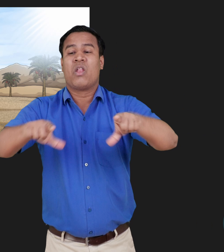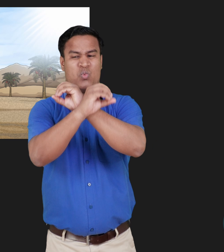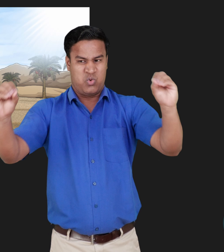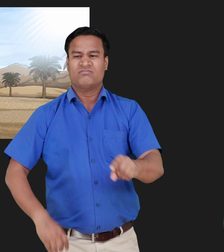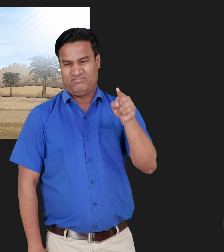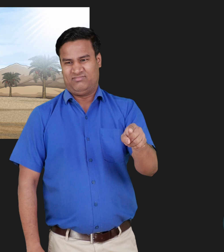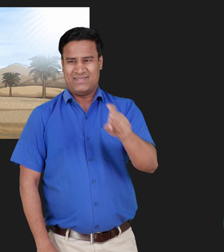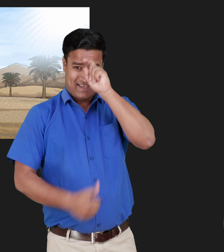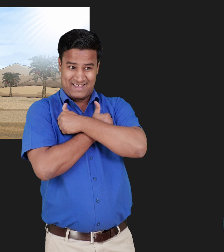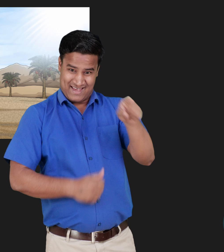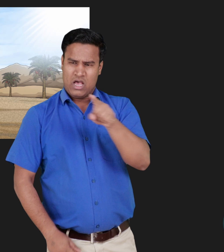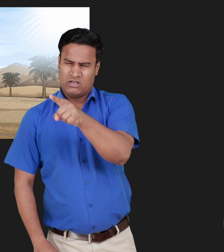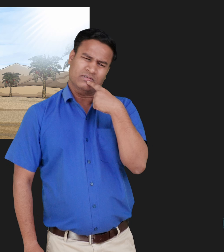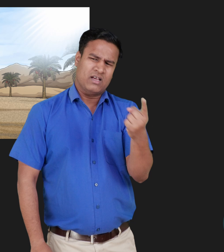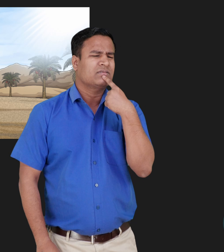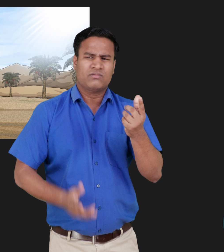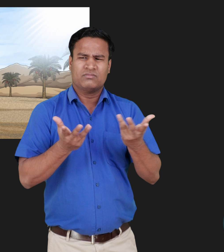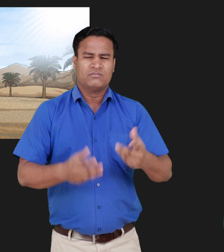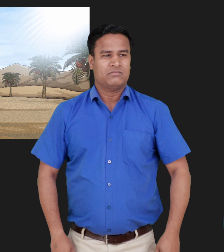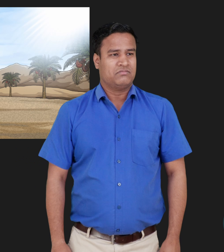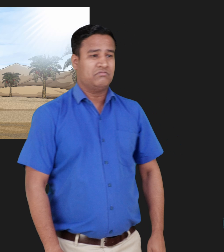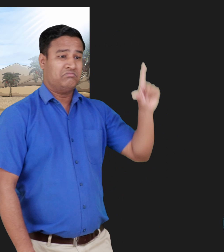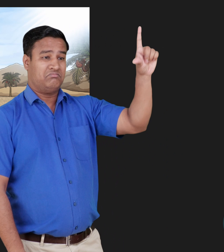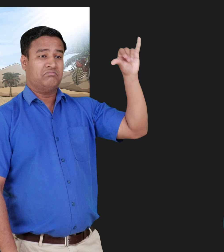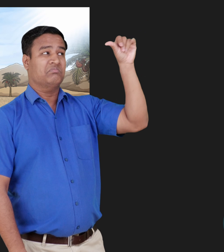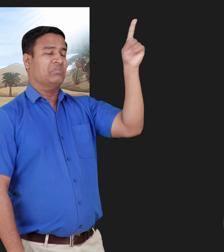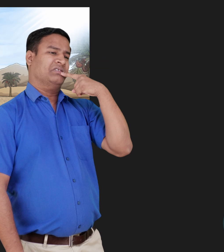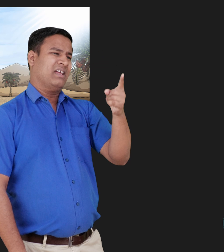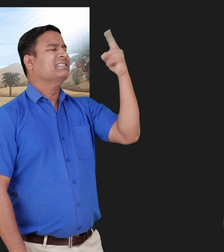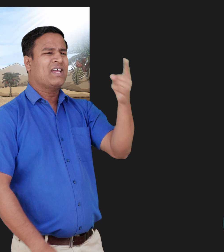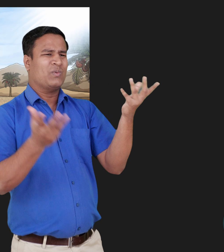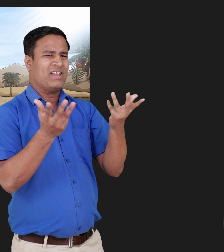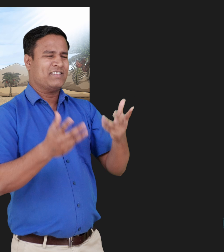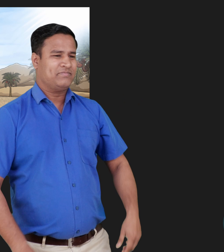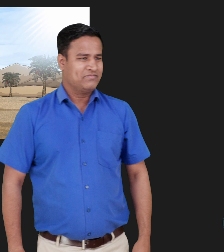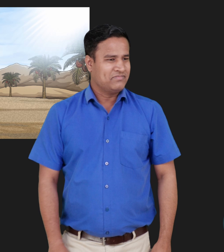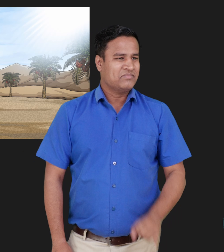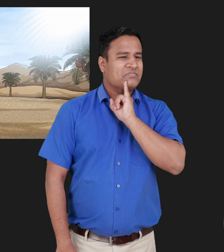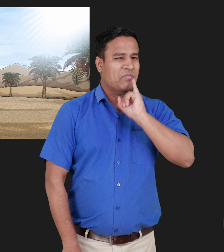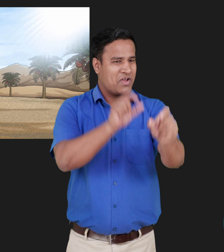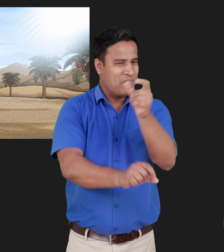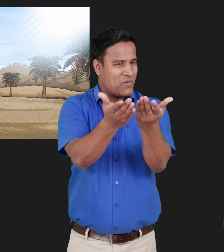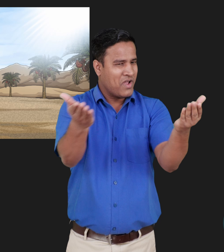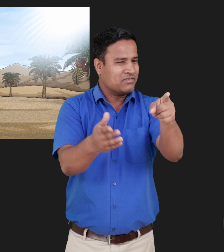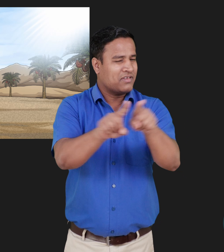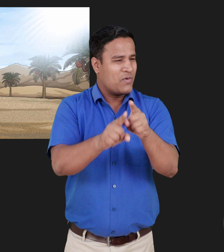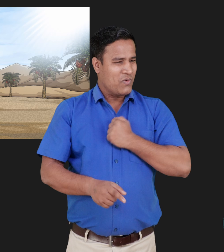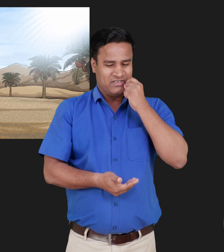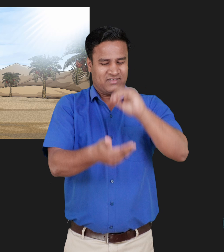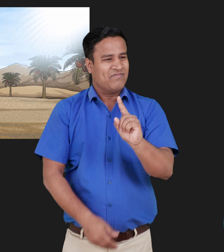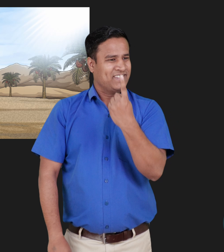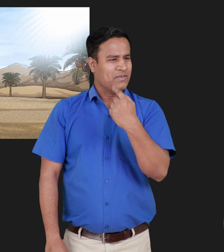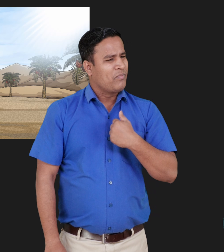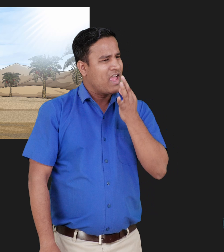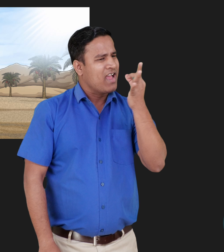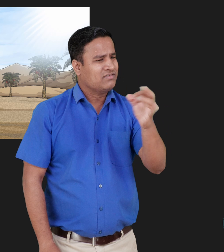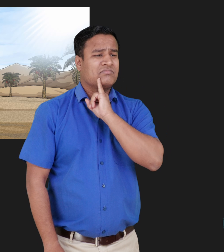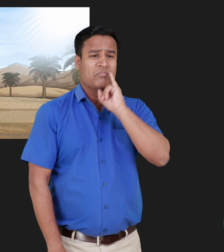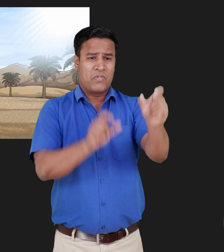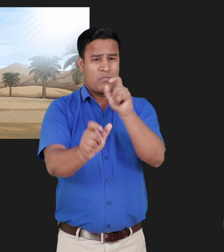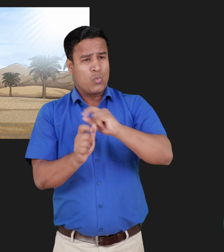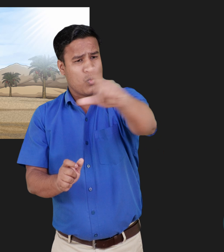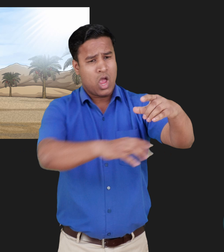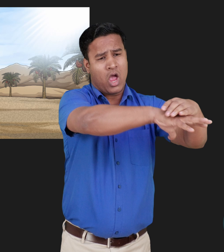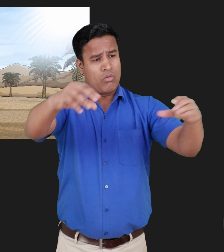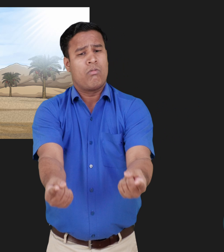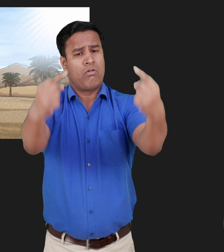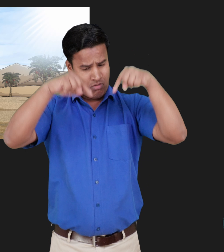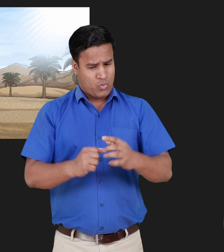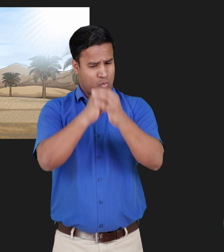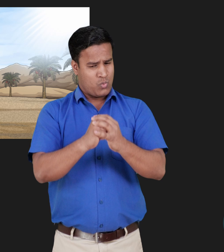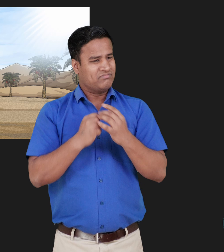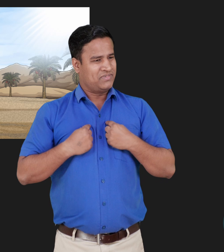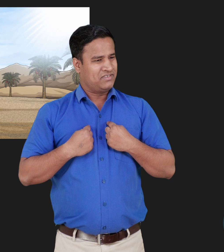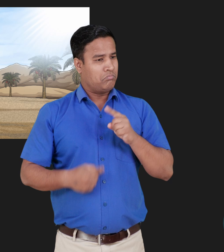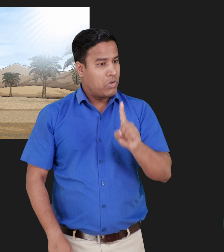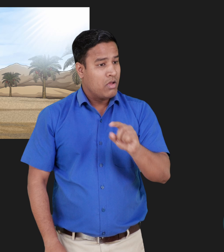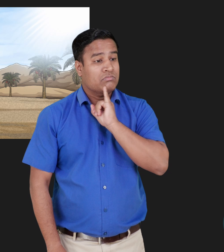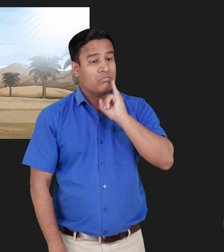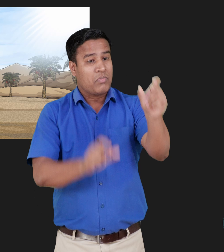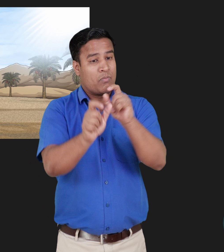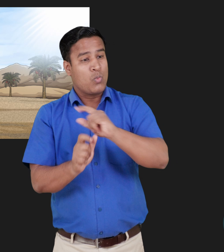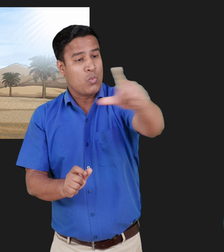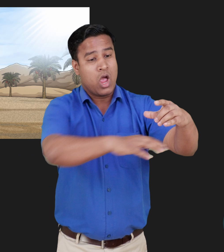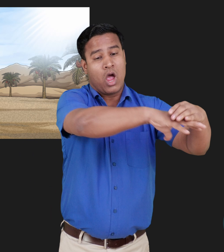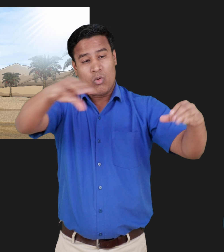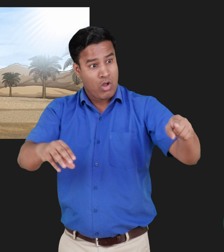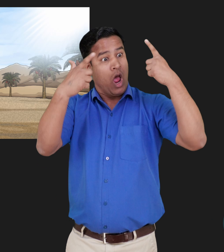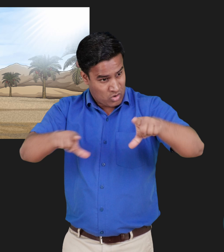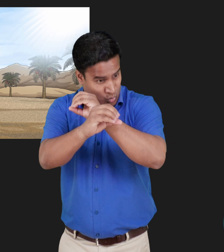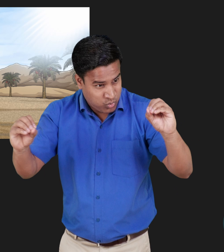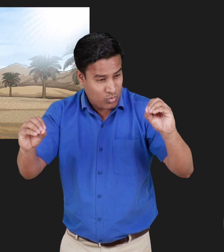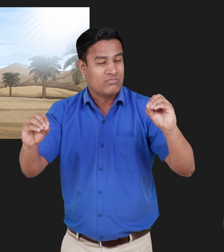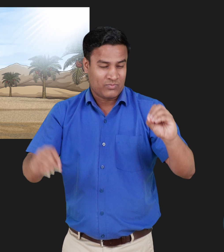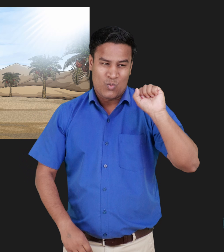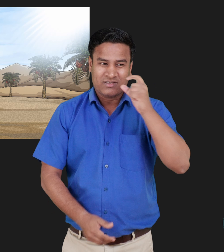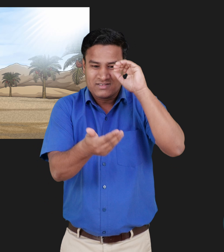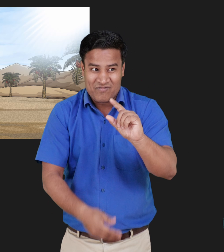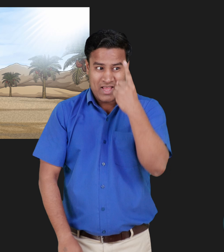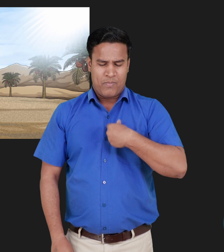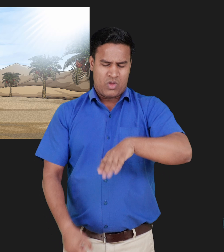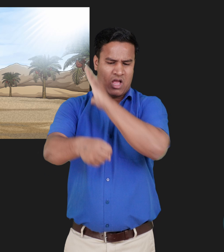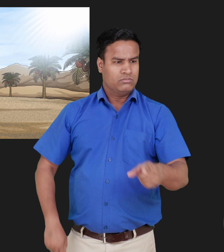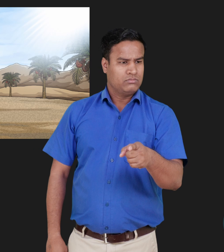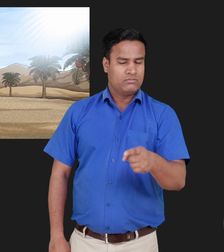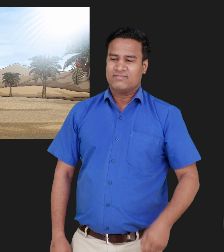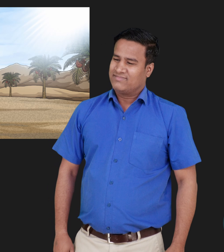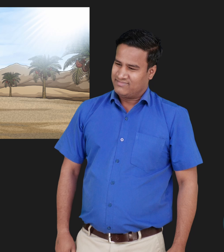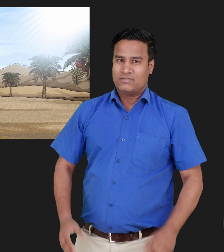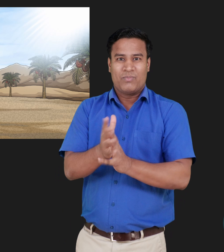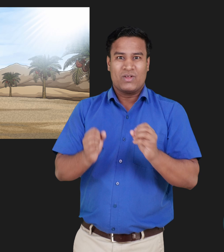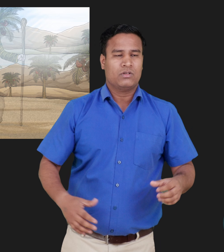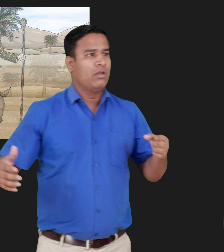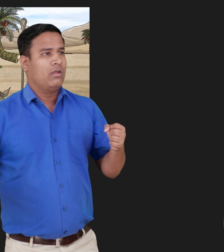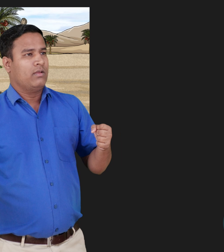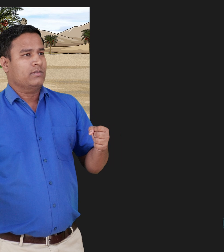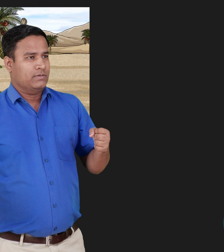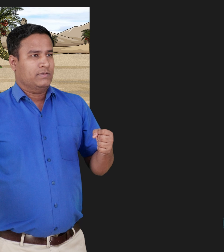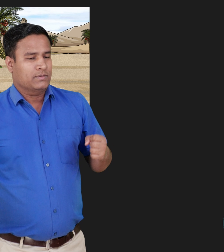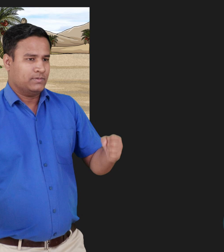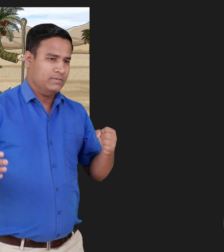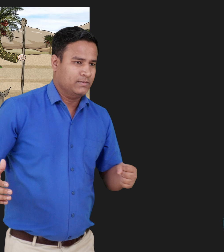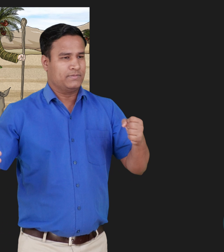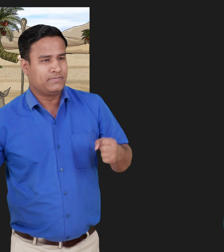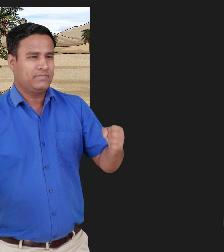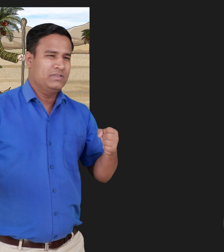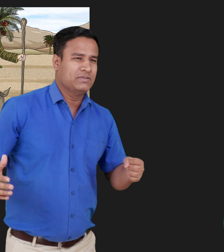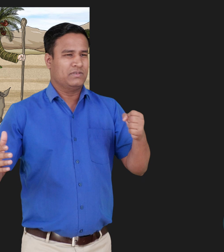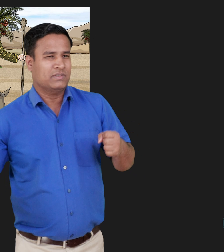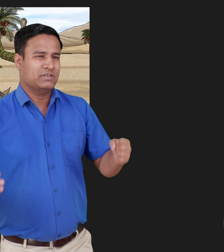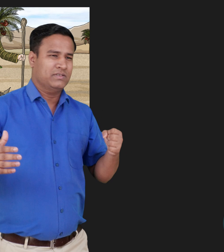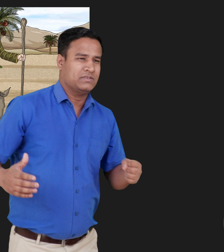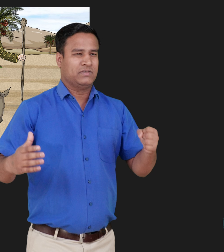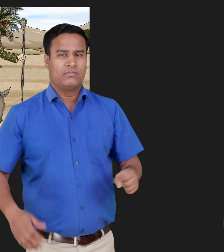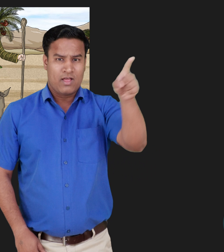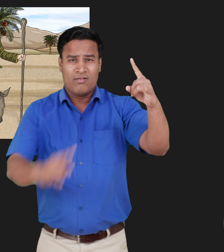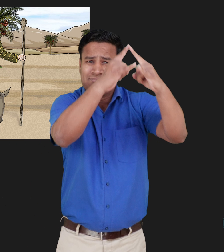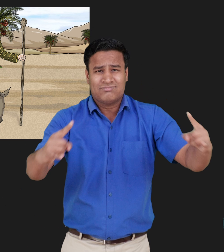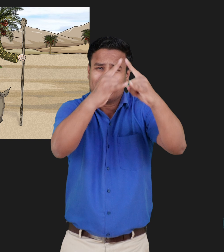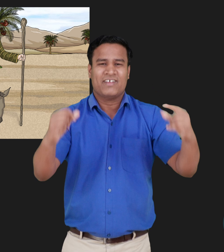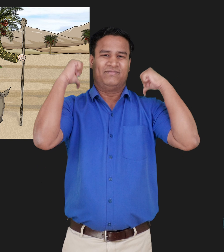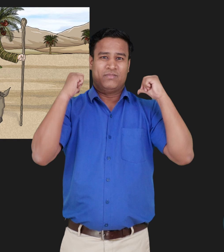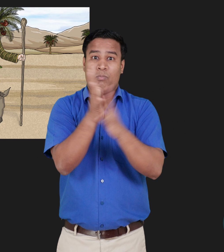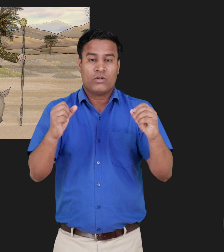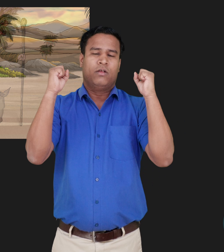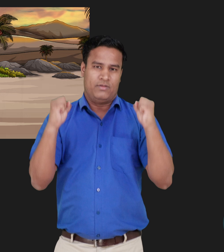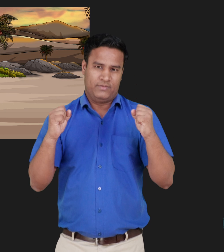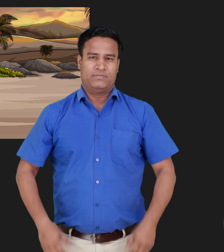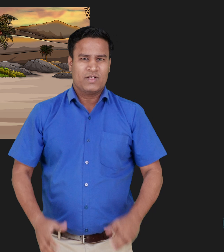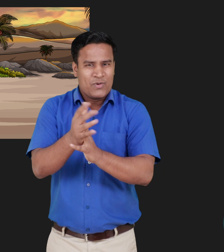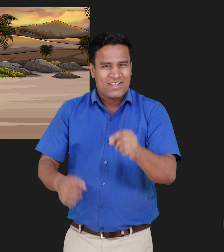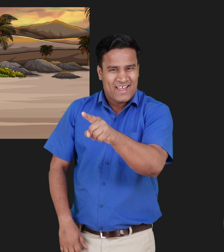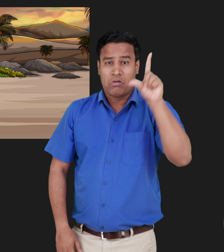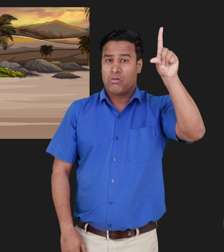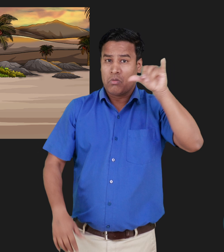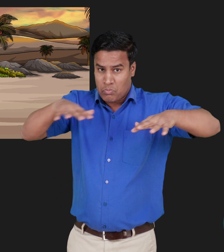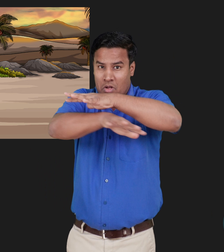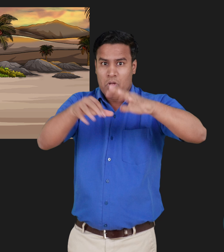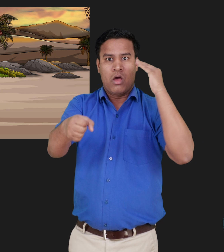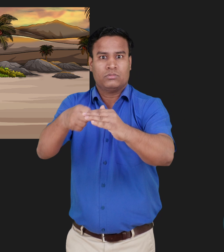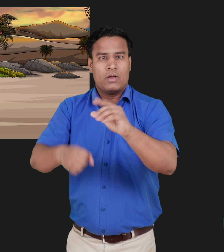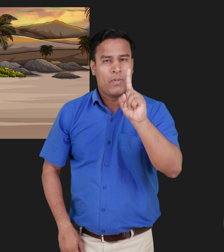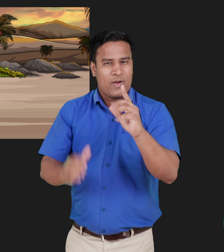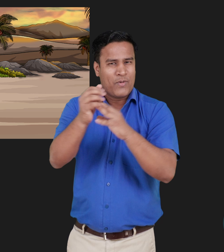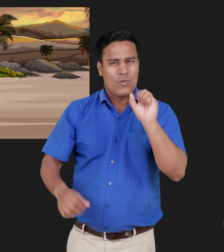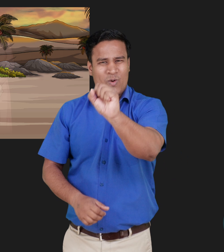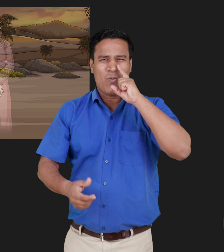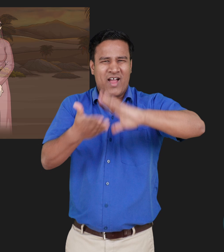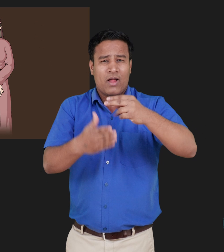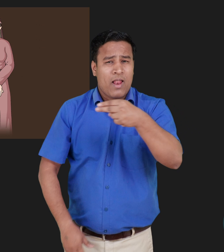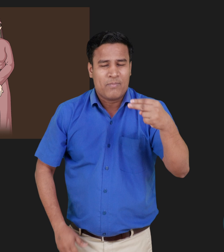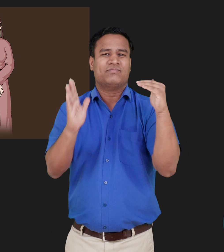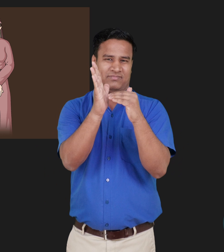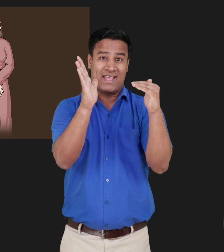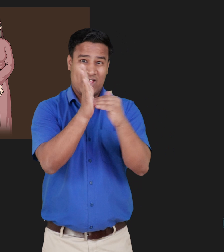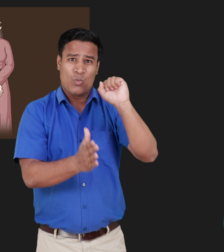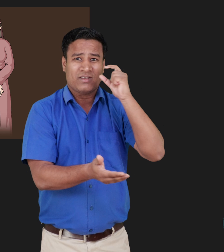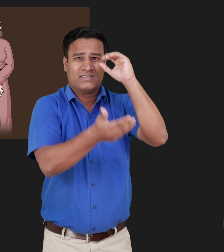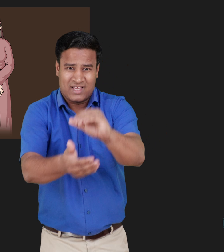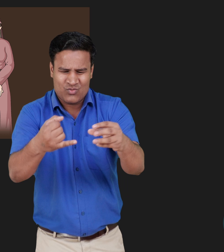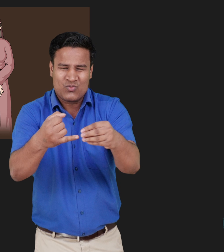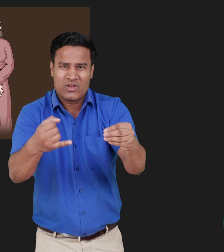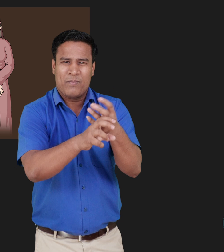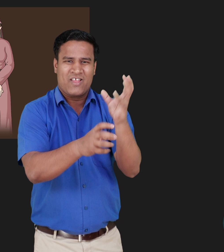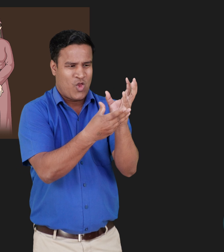Then tell Pharaoh that this is what the LORD says: ‘Israel is My firstborn son, and I told you to let My son go so that he may worship Me. But since you have refused to let him go, behold, I will kill your firstborn son!’” Now at a lodging place along the way, the LORD met Moses and was about to kill him.